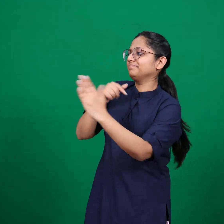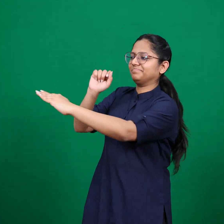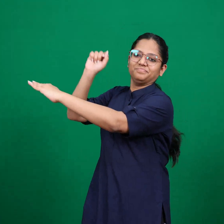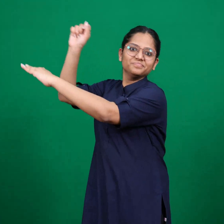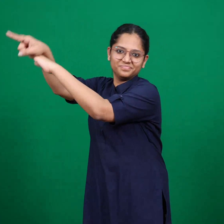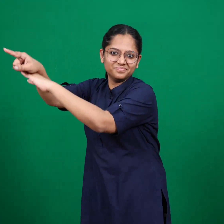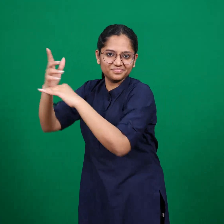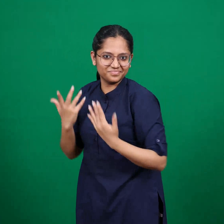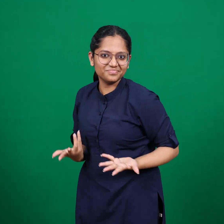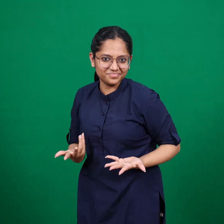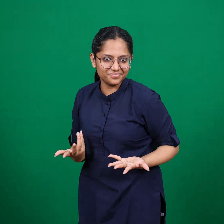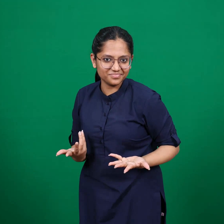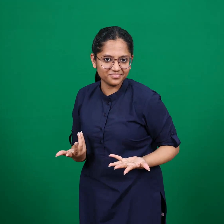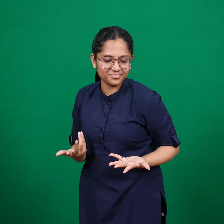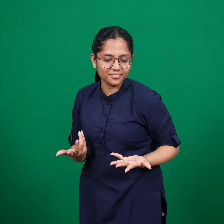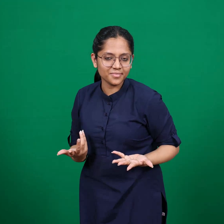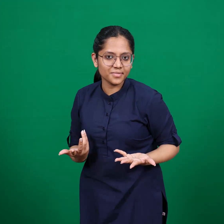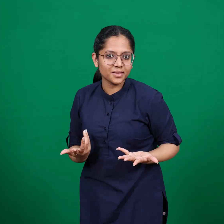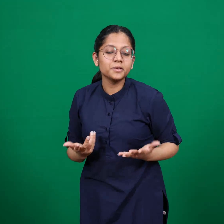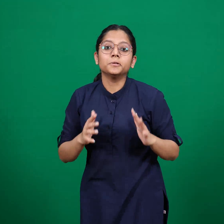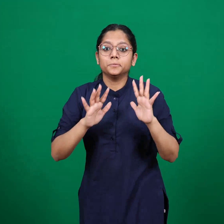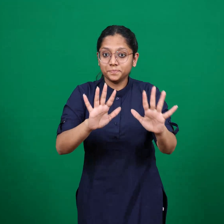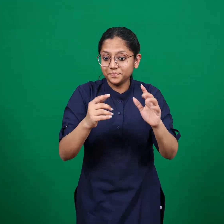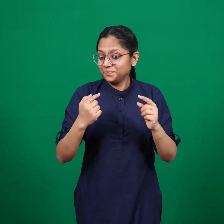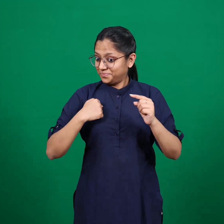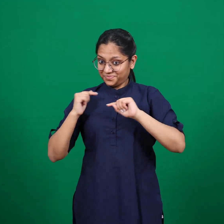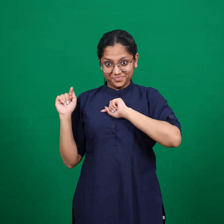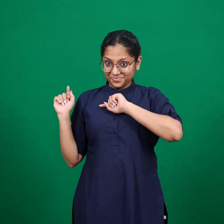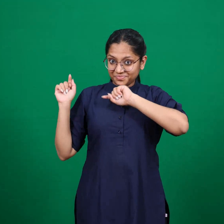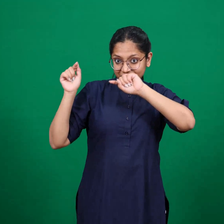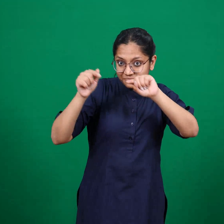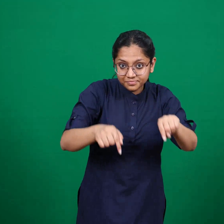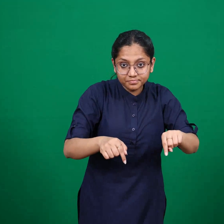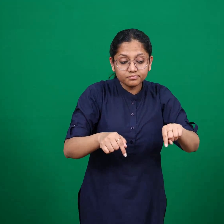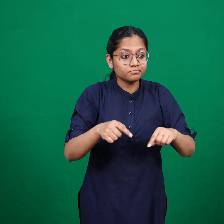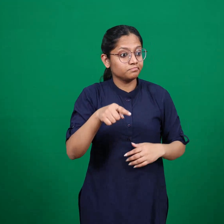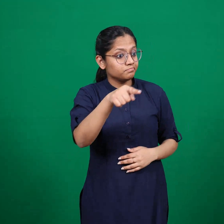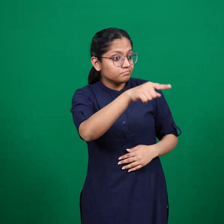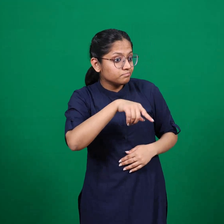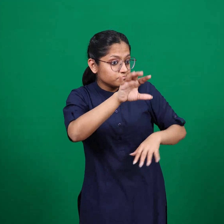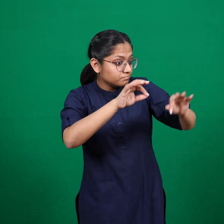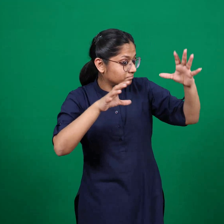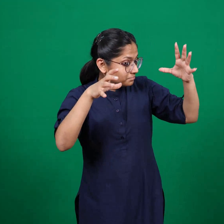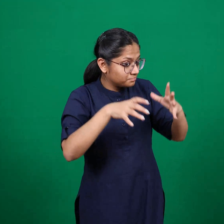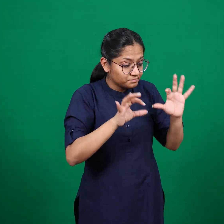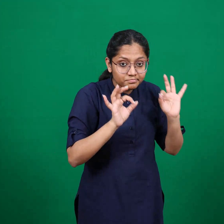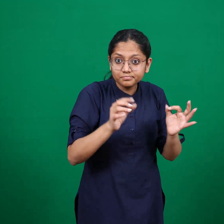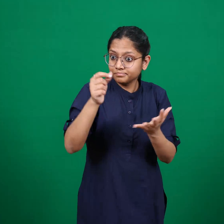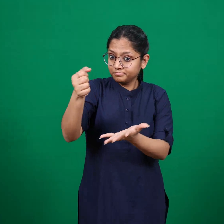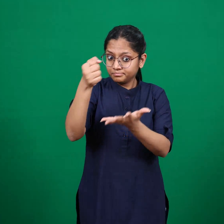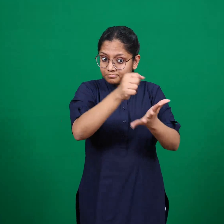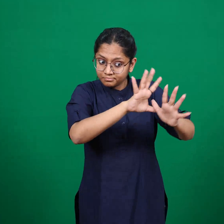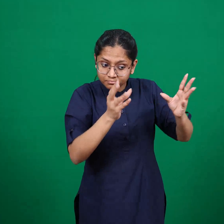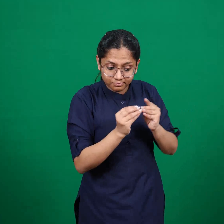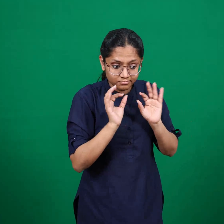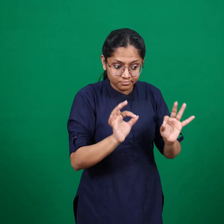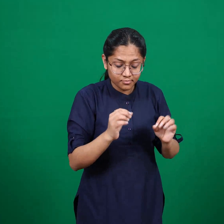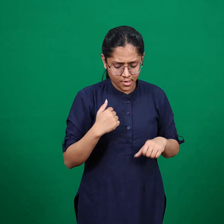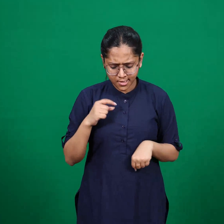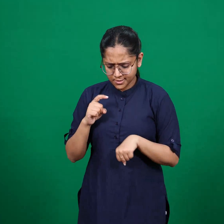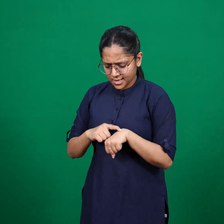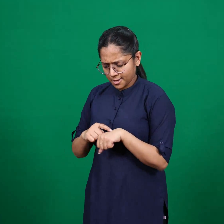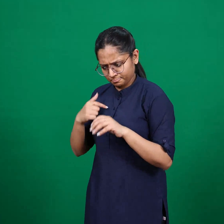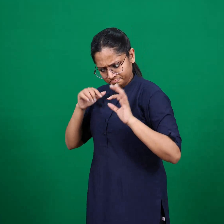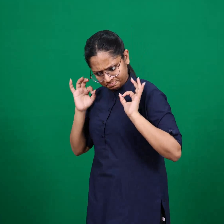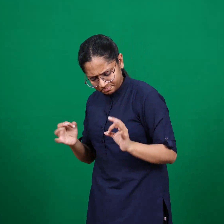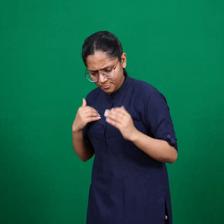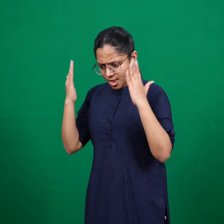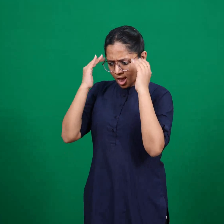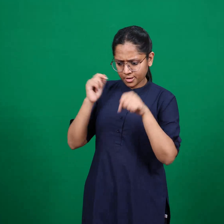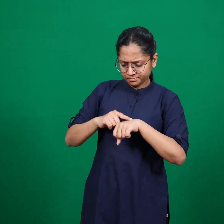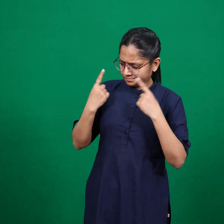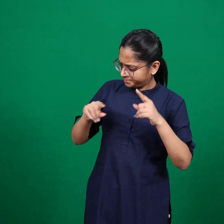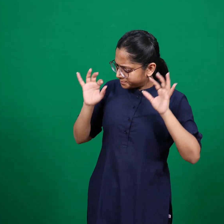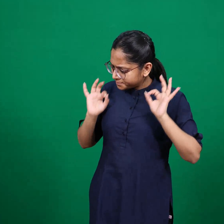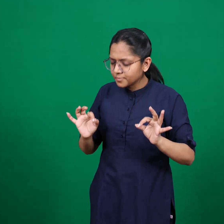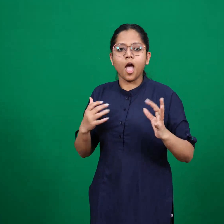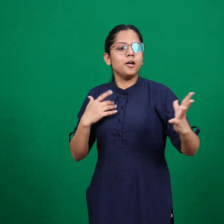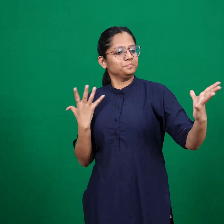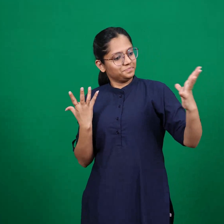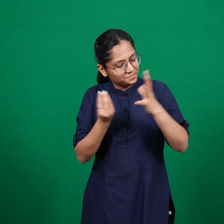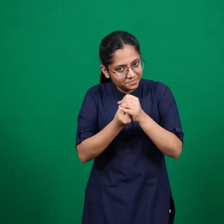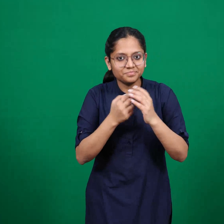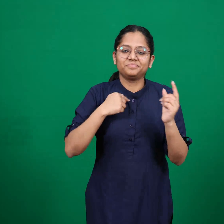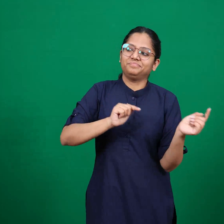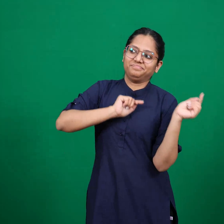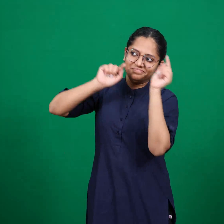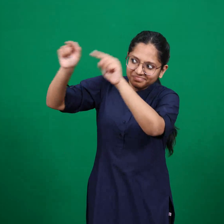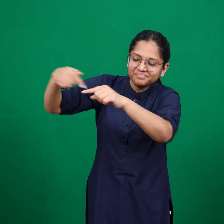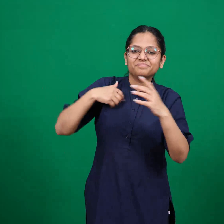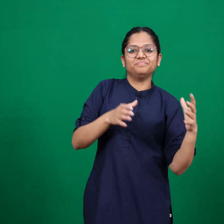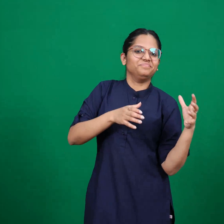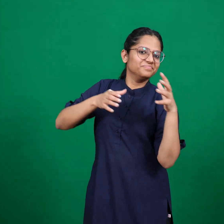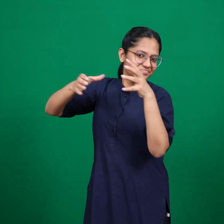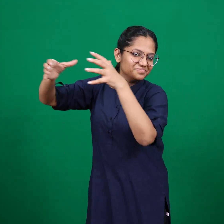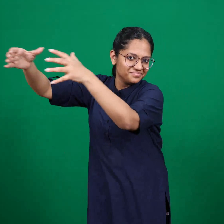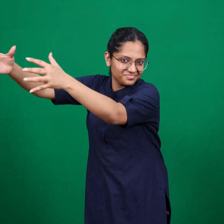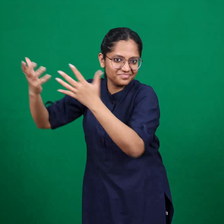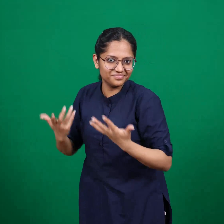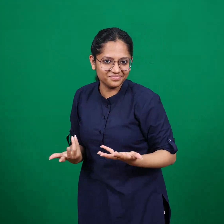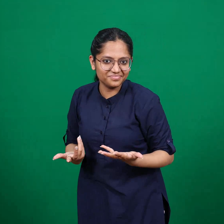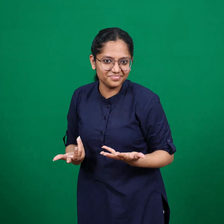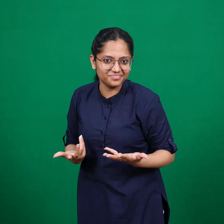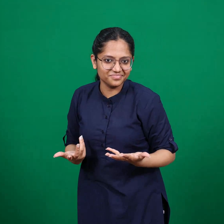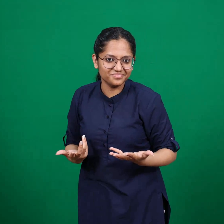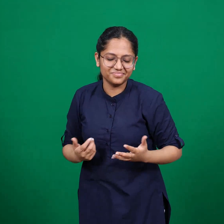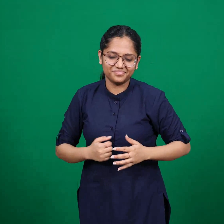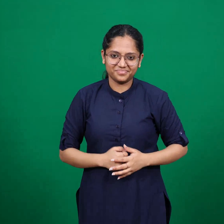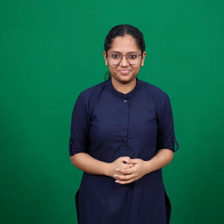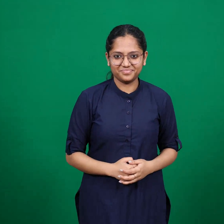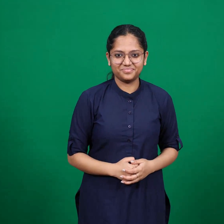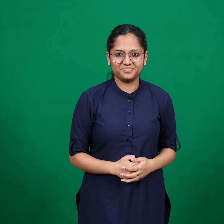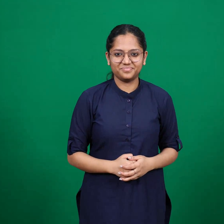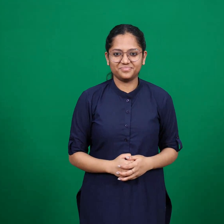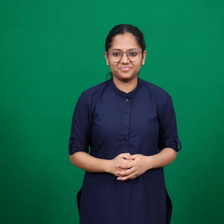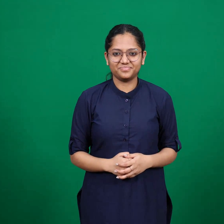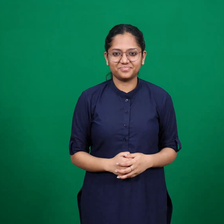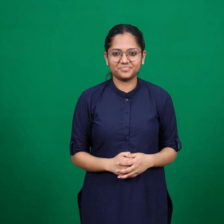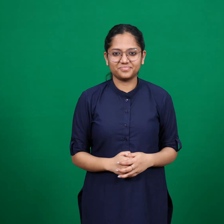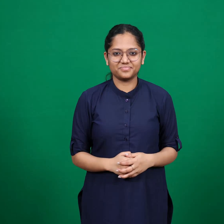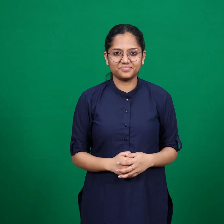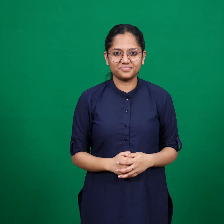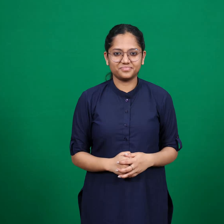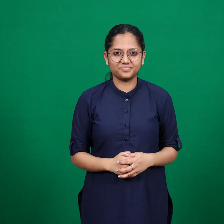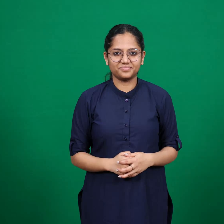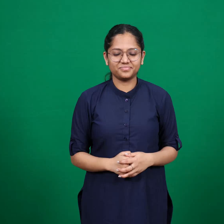And if it is advisable for me to go also, they can travel with me.